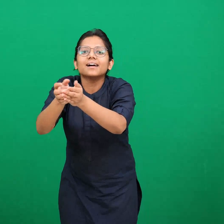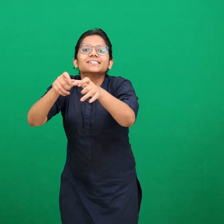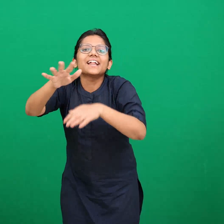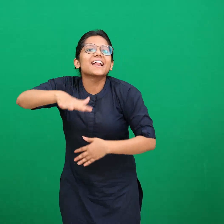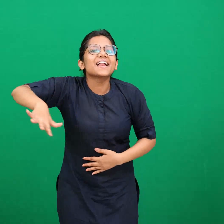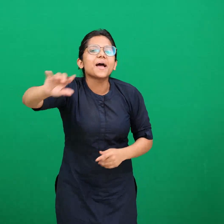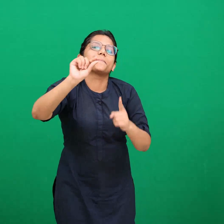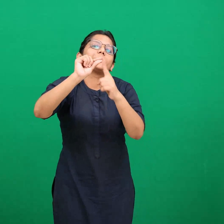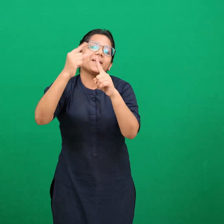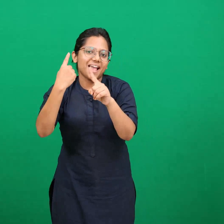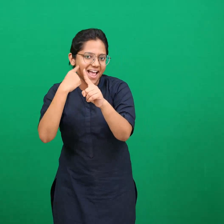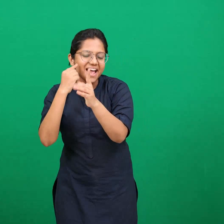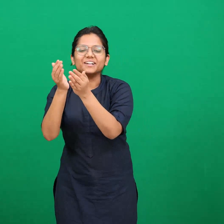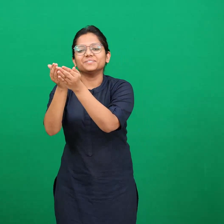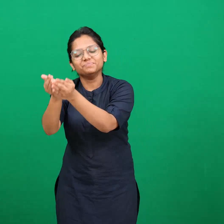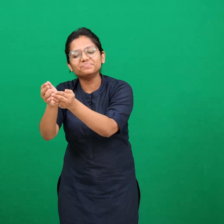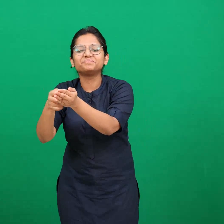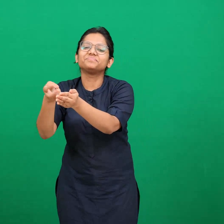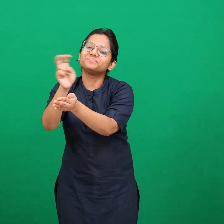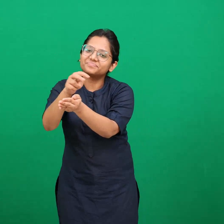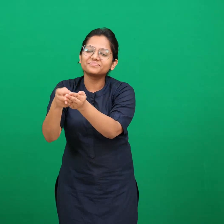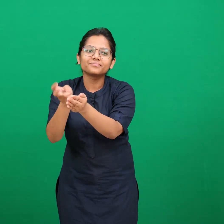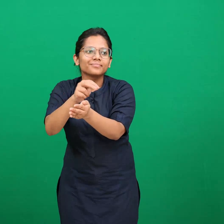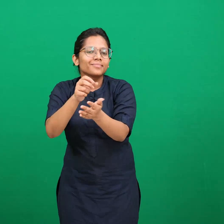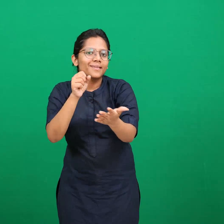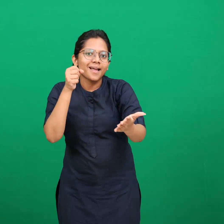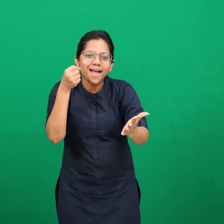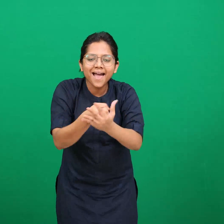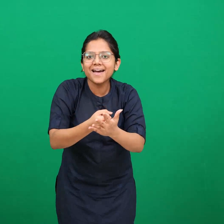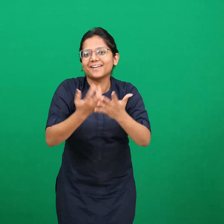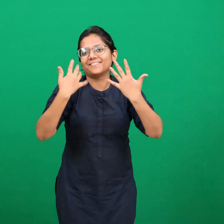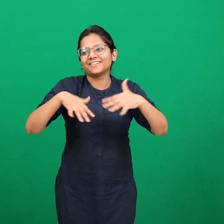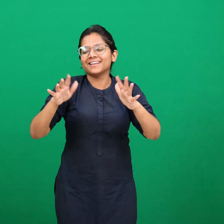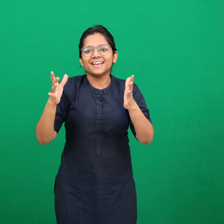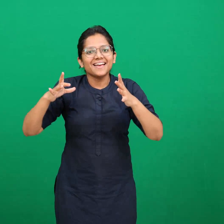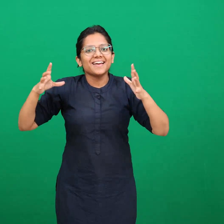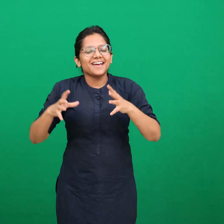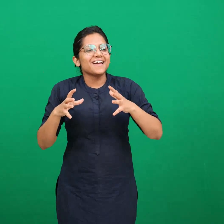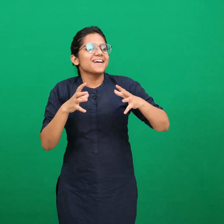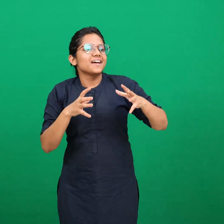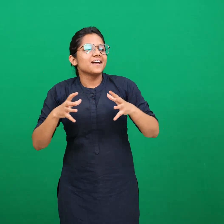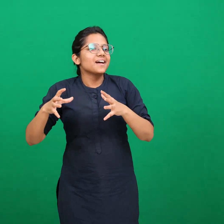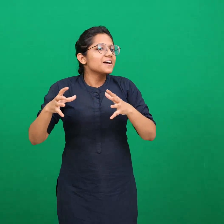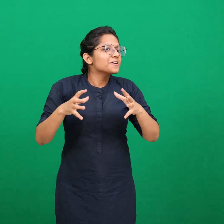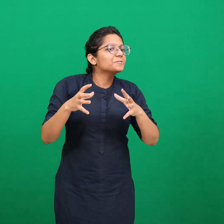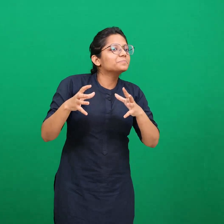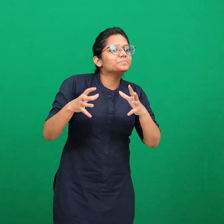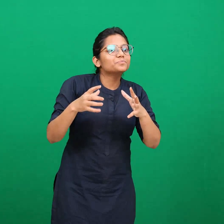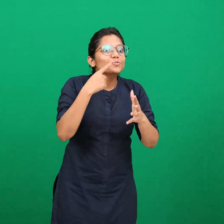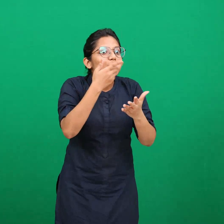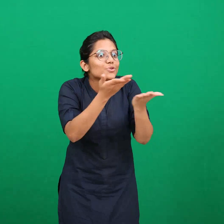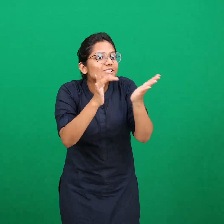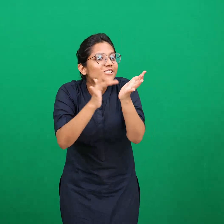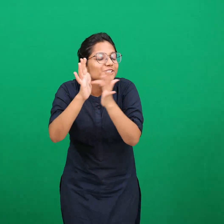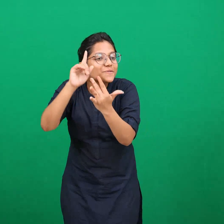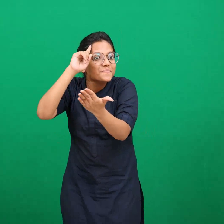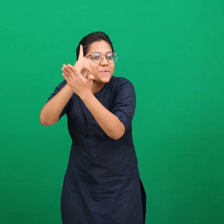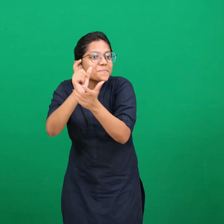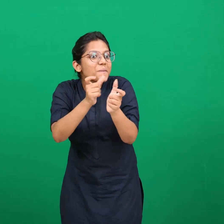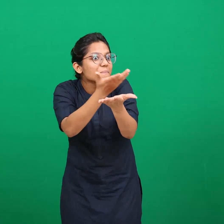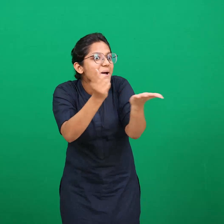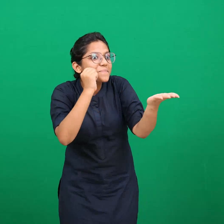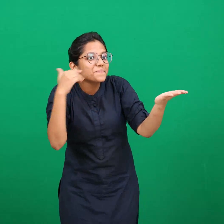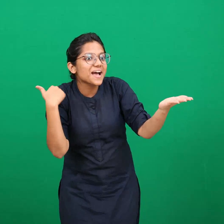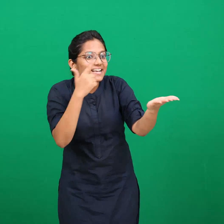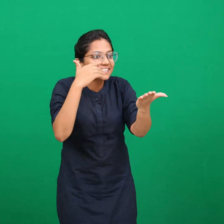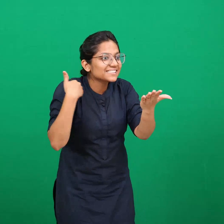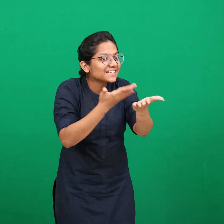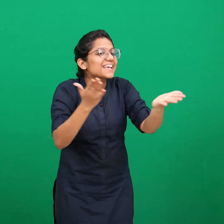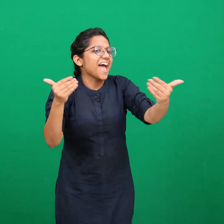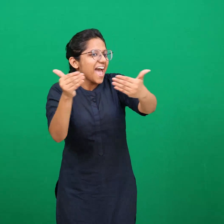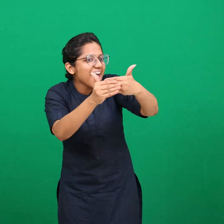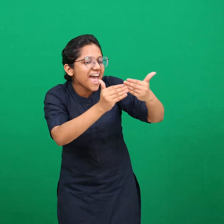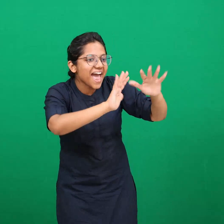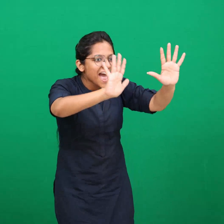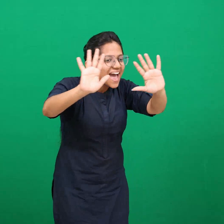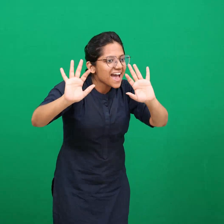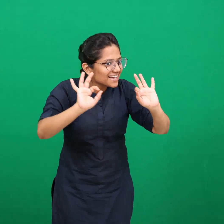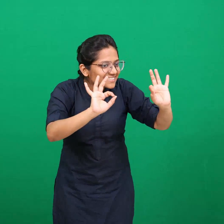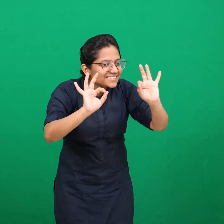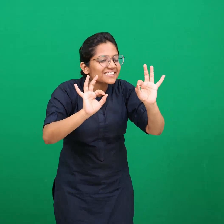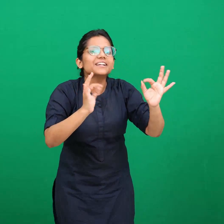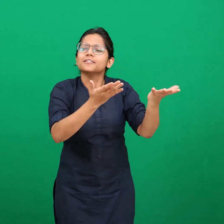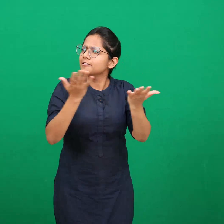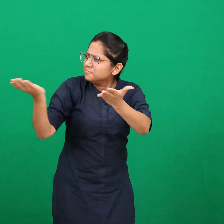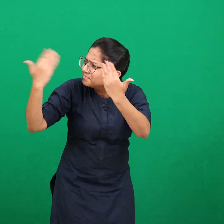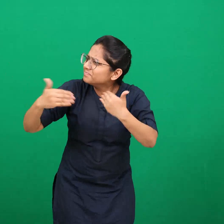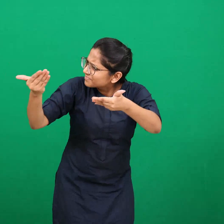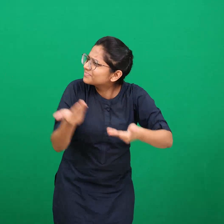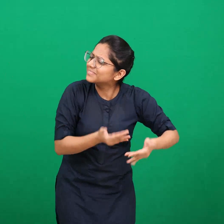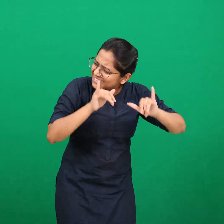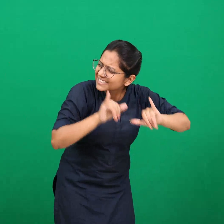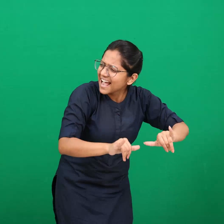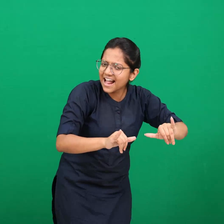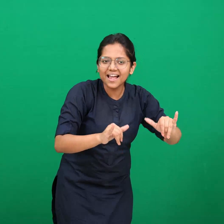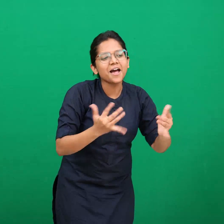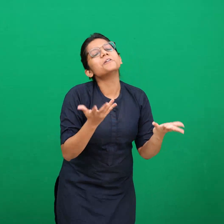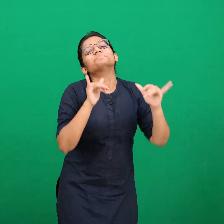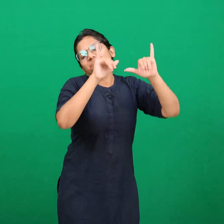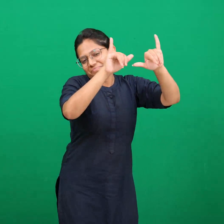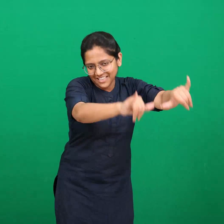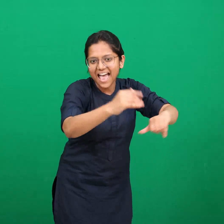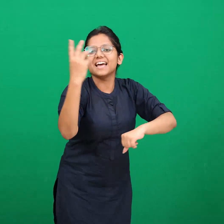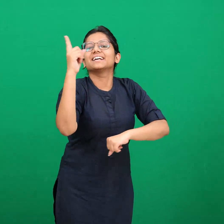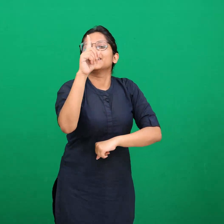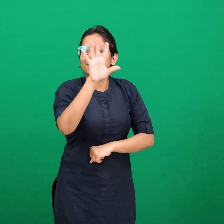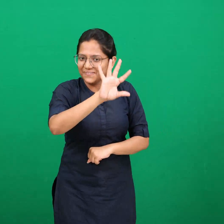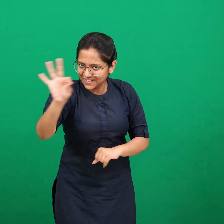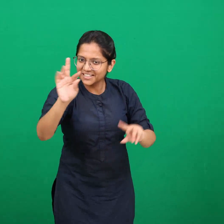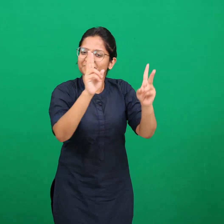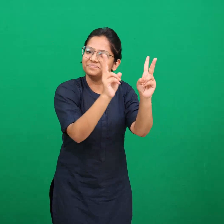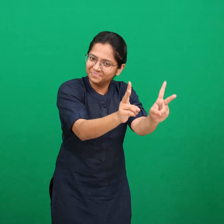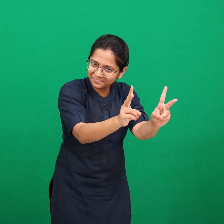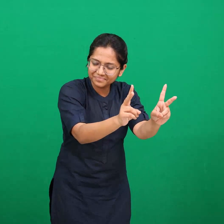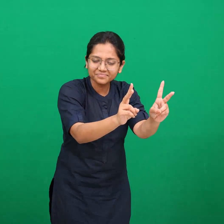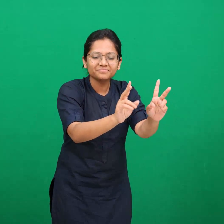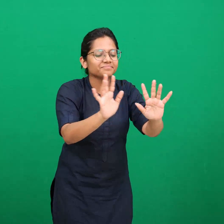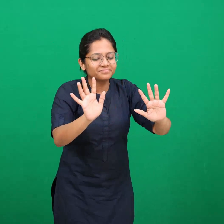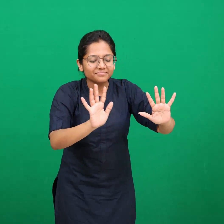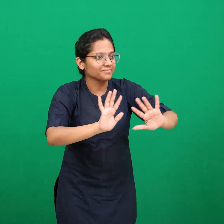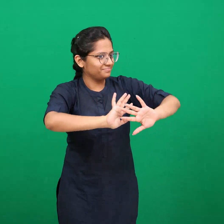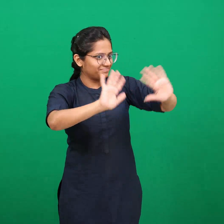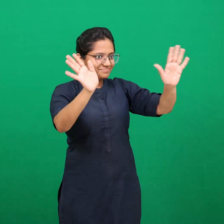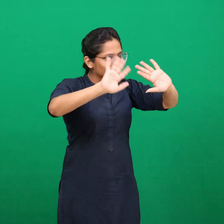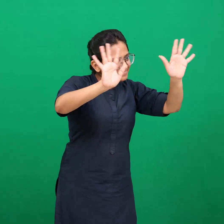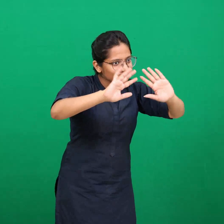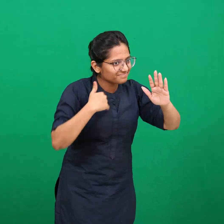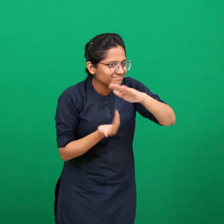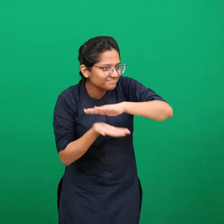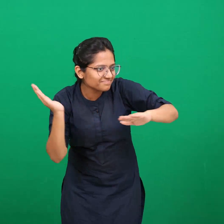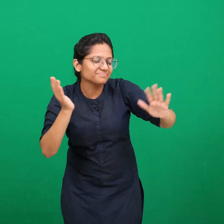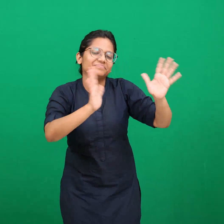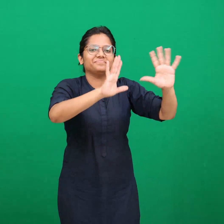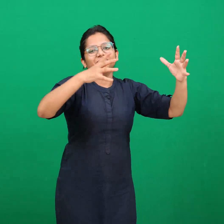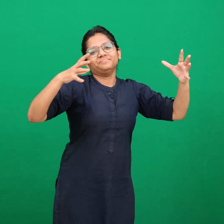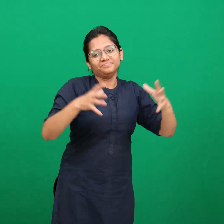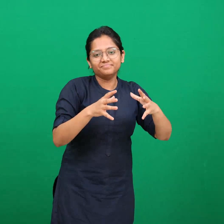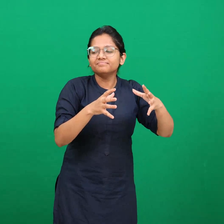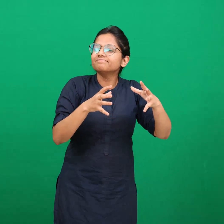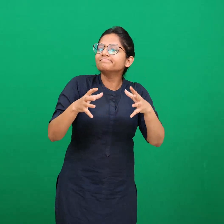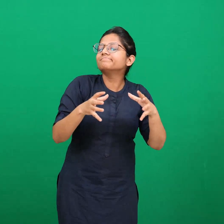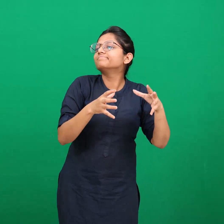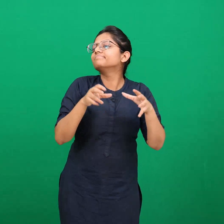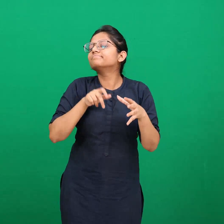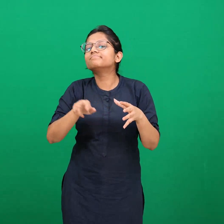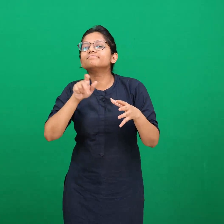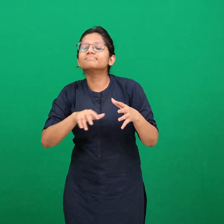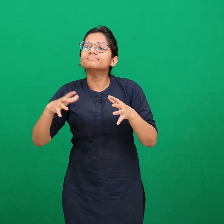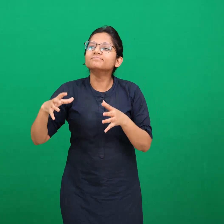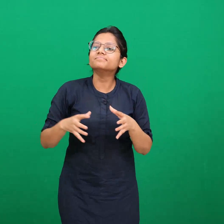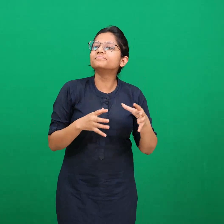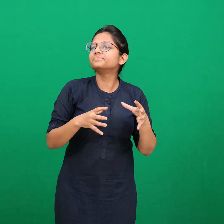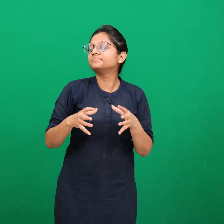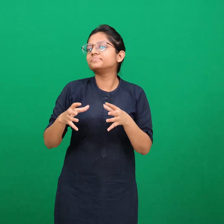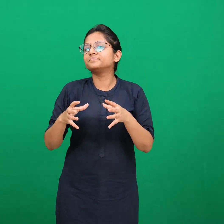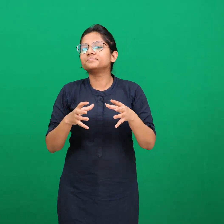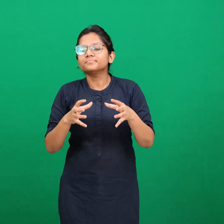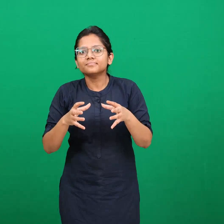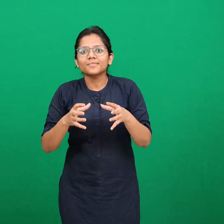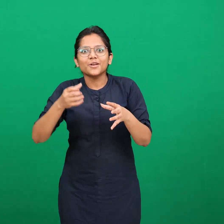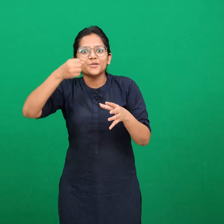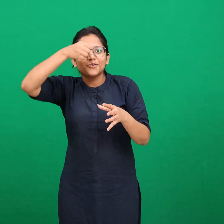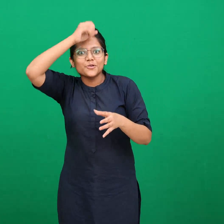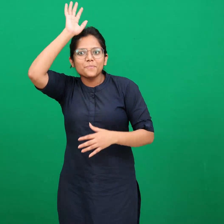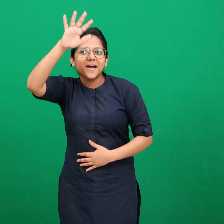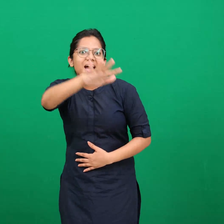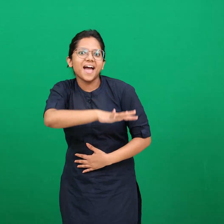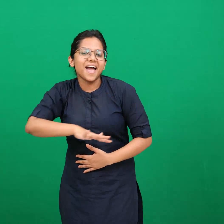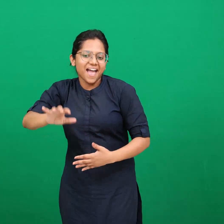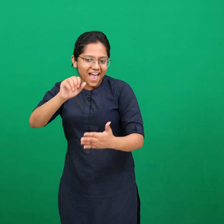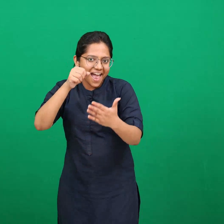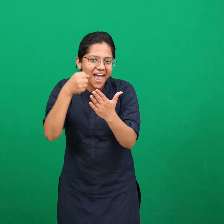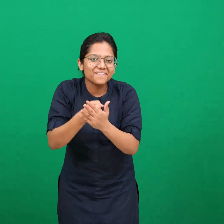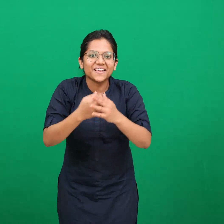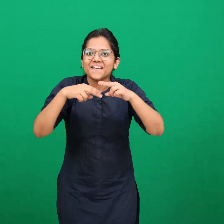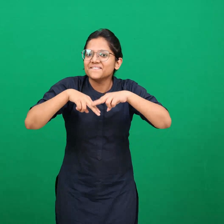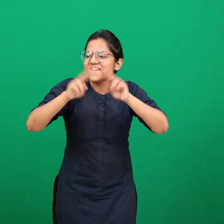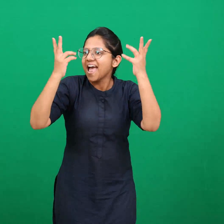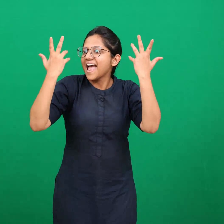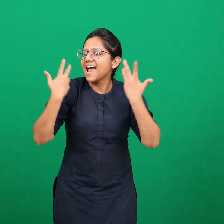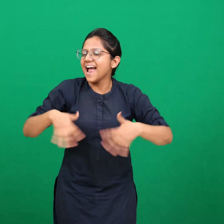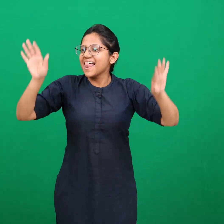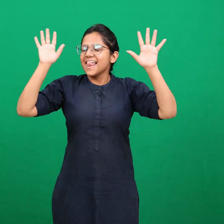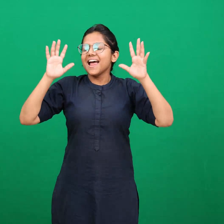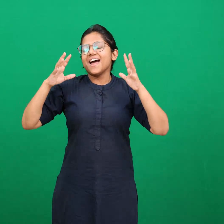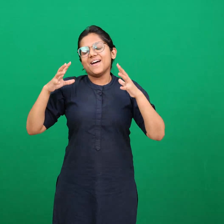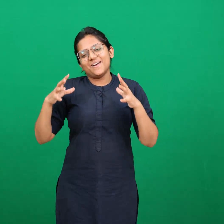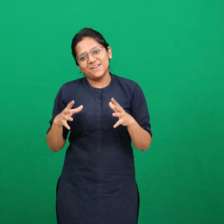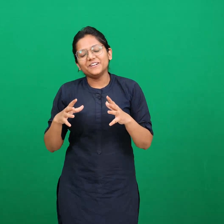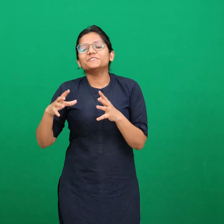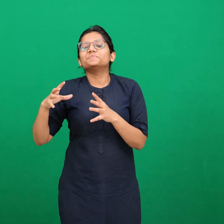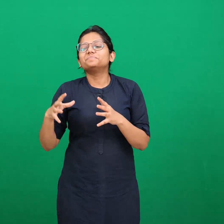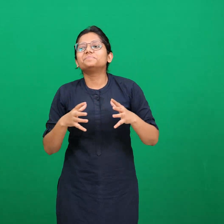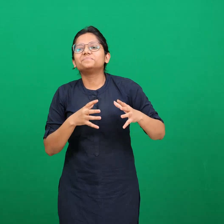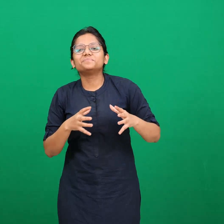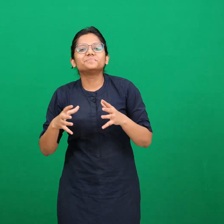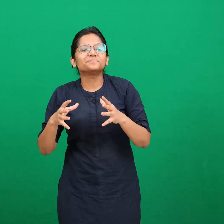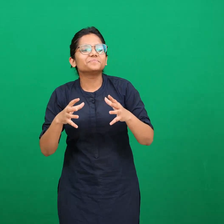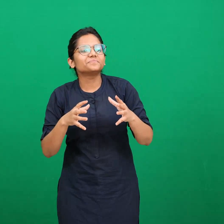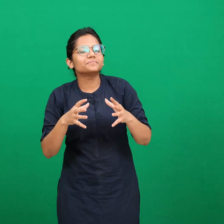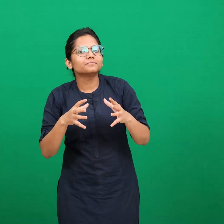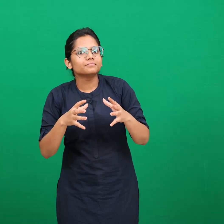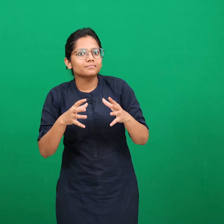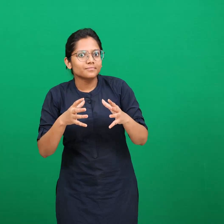There we found some brothers who invited us to spend the week with them. And so we came to Rome.